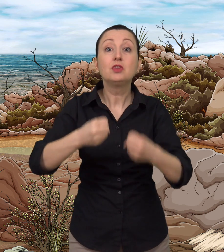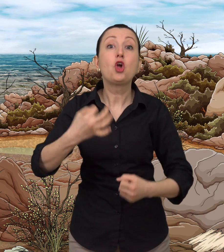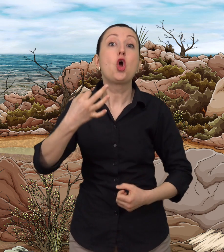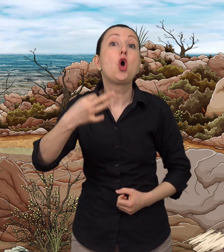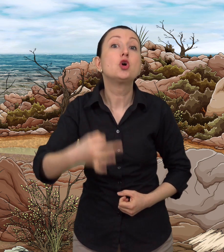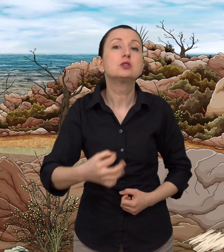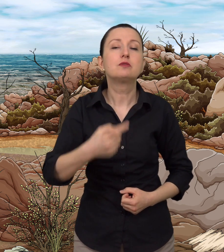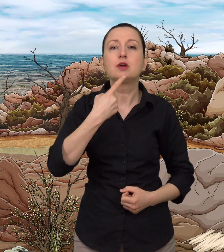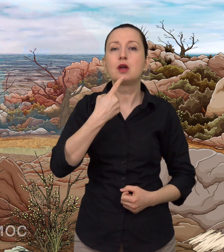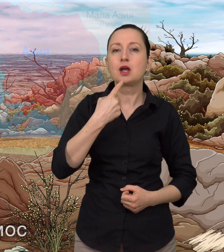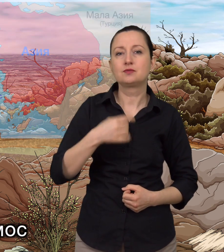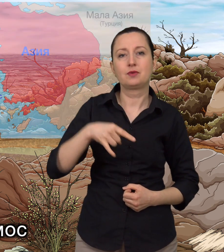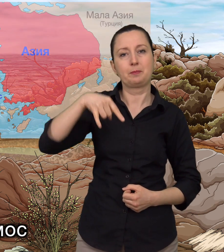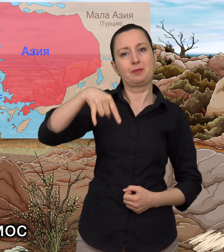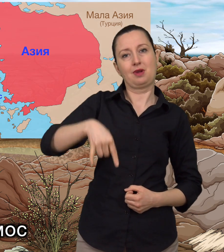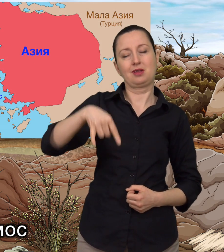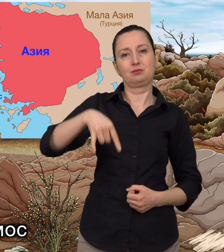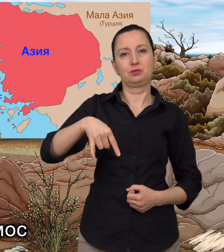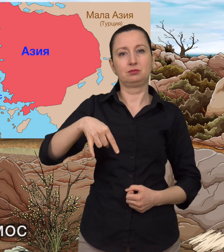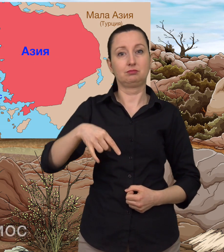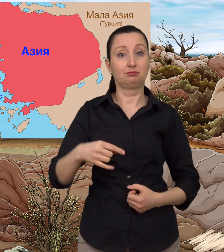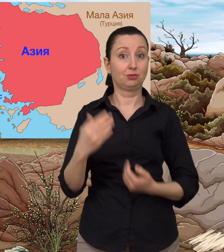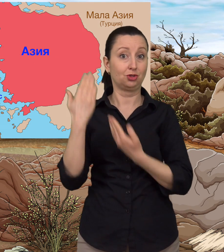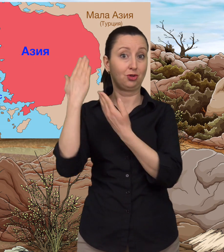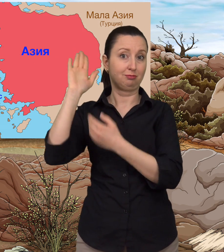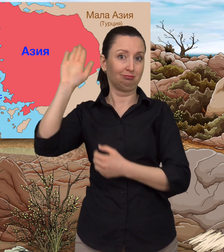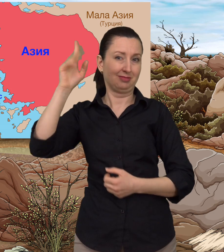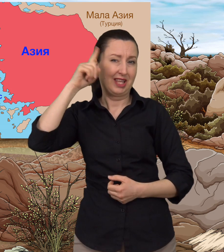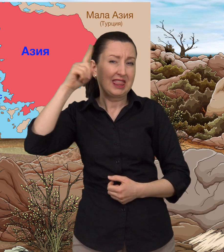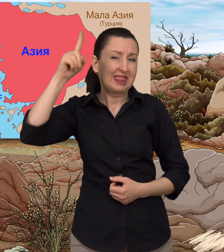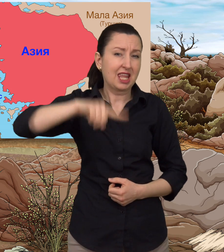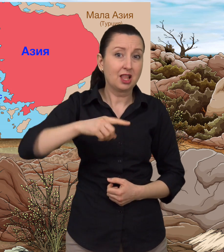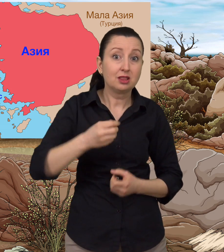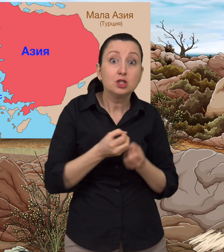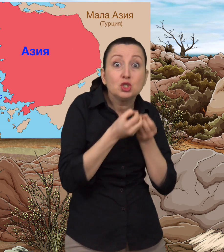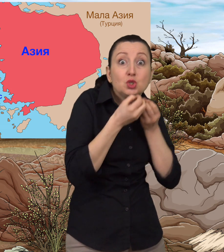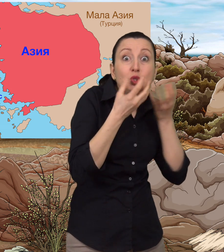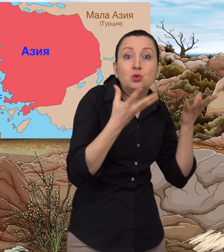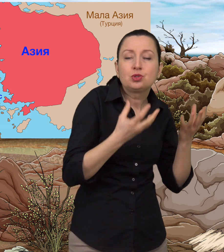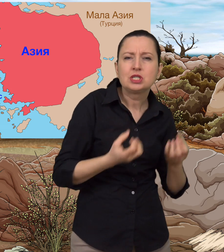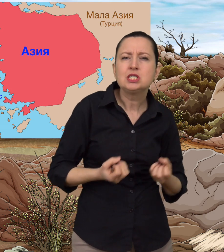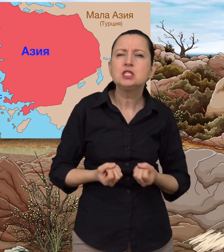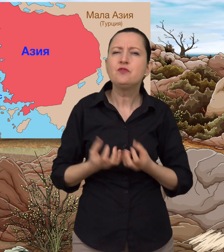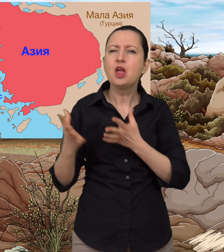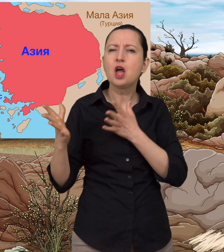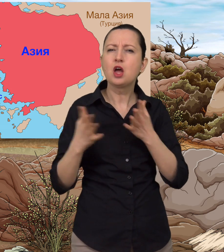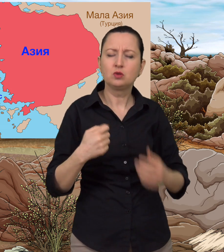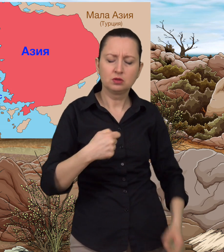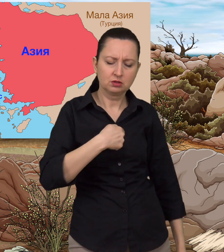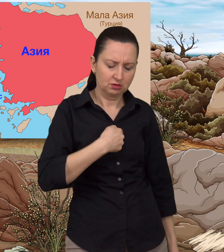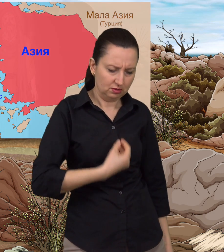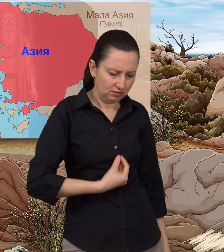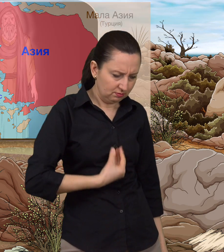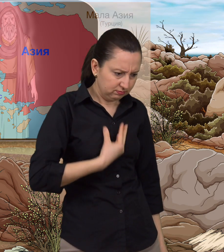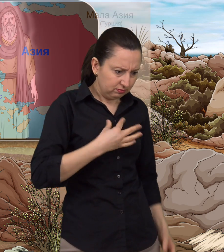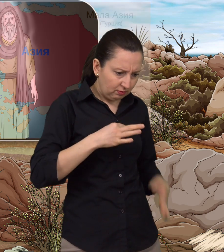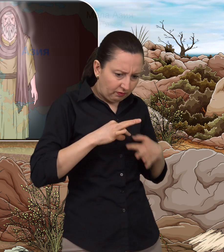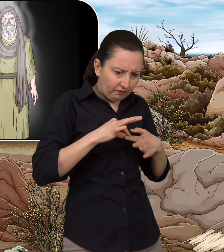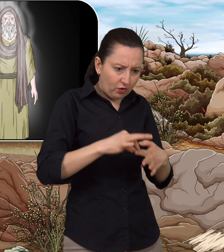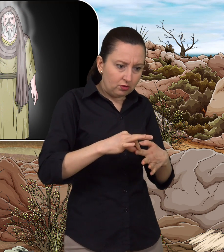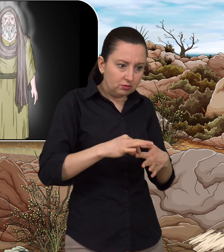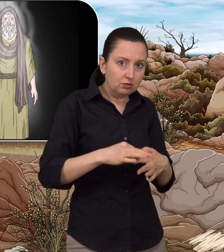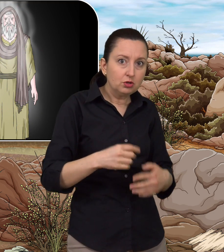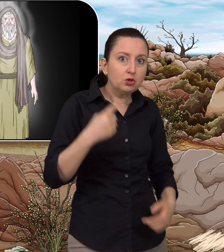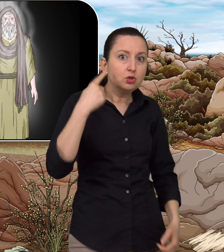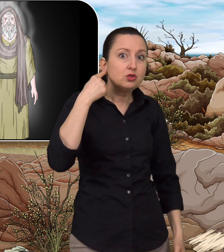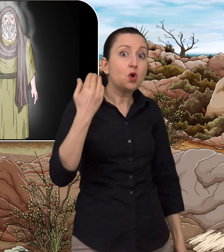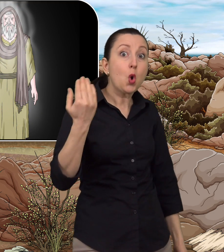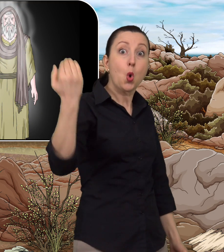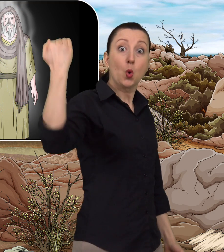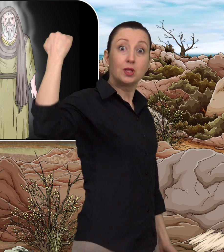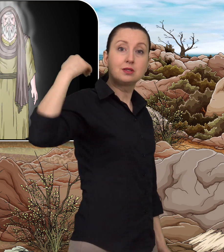I, John, your brother and partner in the tribulation and kingdom and perseverance that are in Jesus, was on the island of Patmos because of the word of God and my testimony about Jesus.